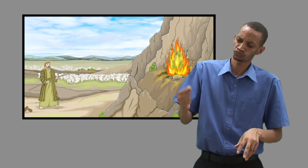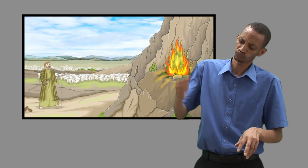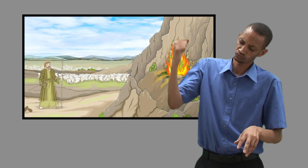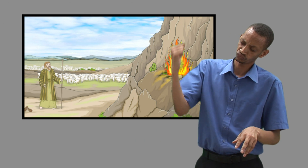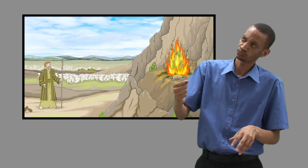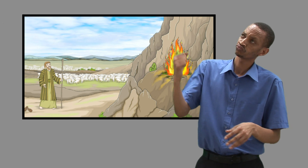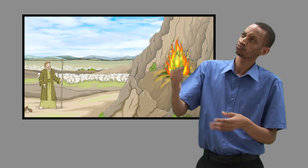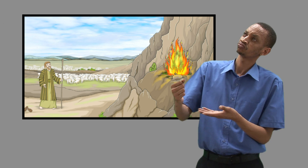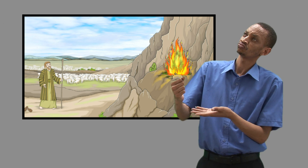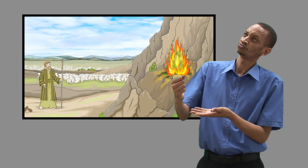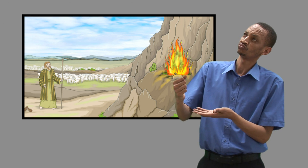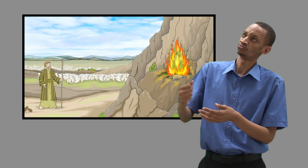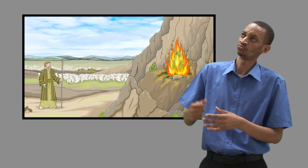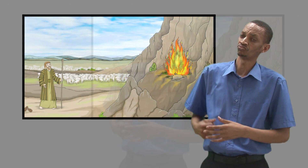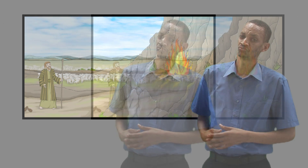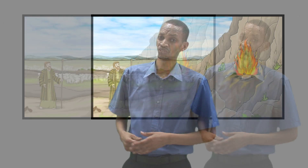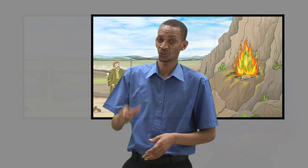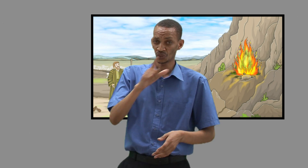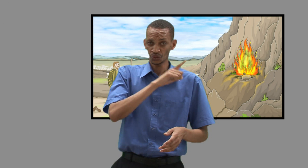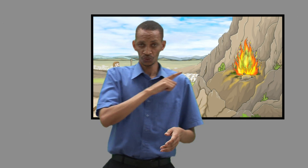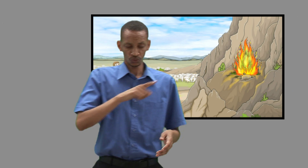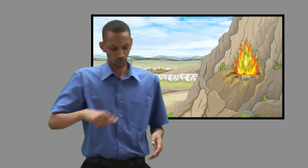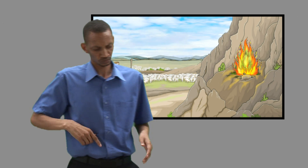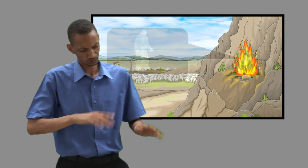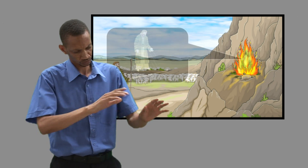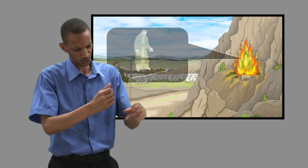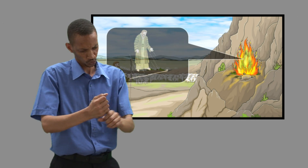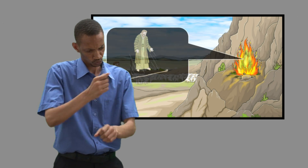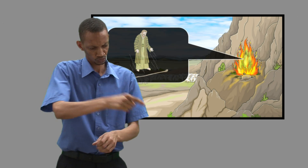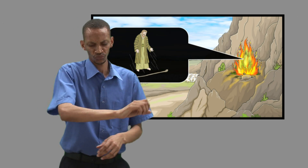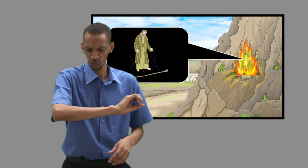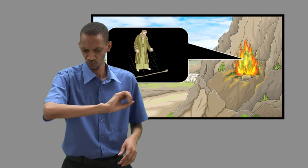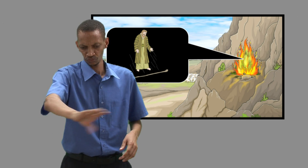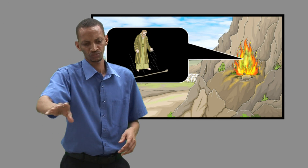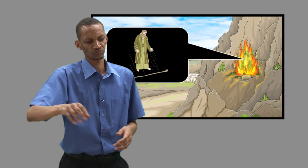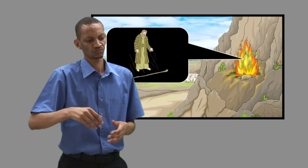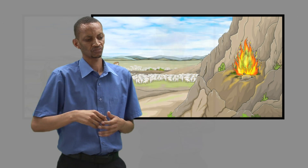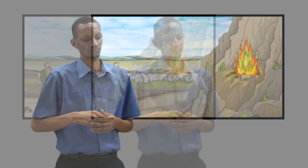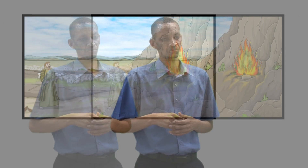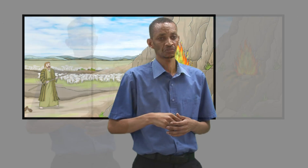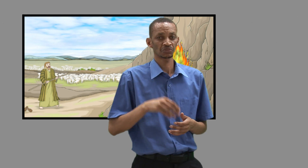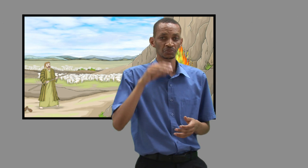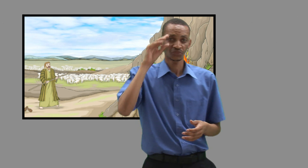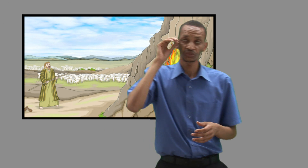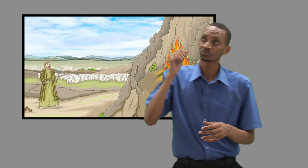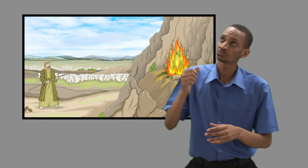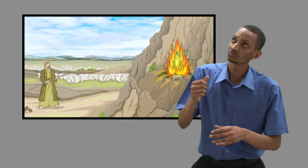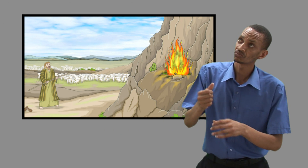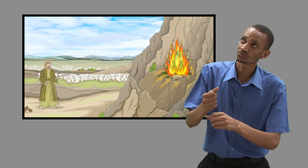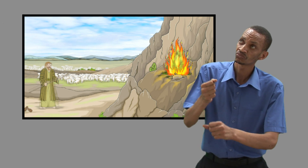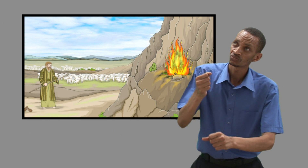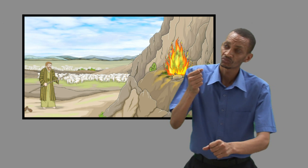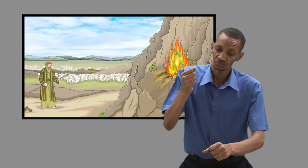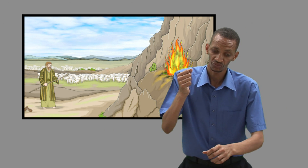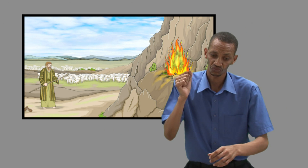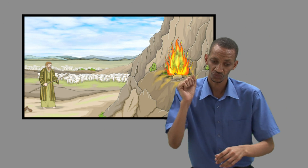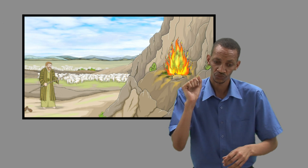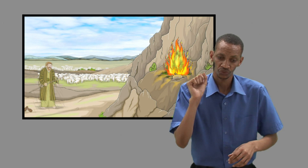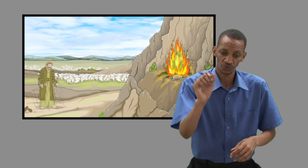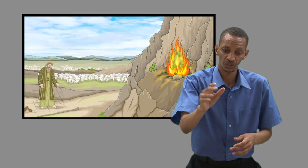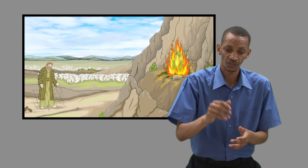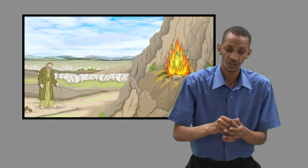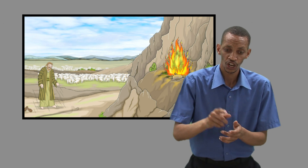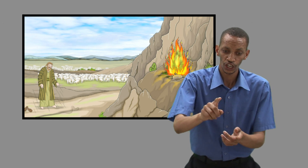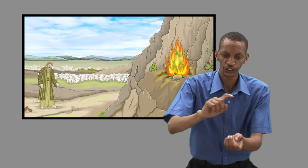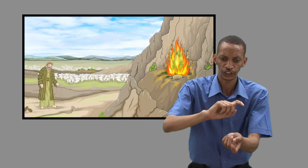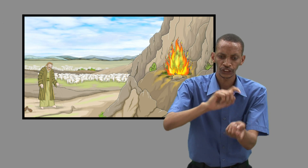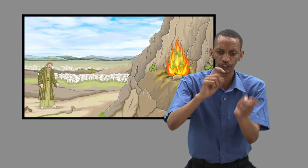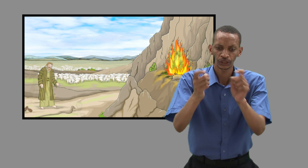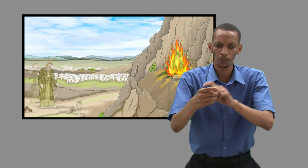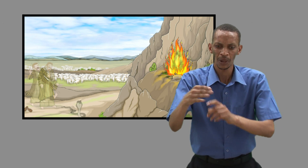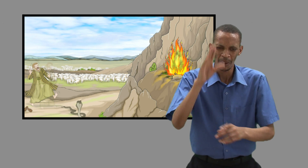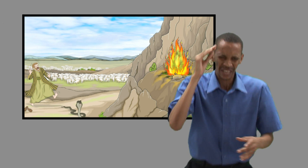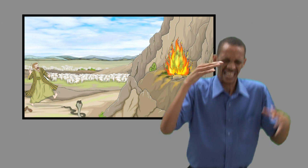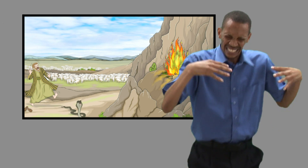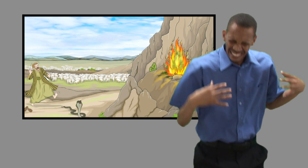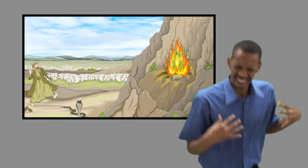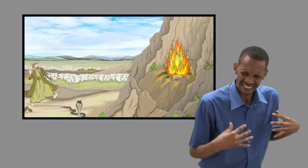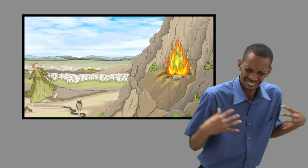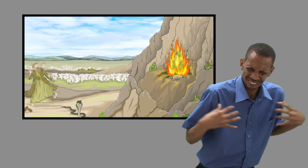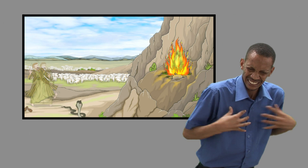“A staff,” he replied. “Throw it on the ground,” said the LORD.